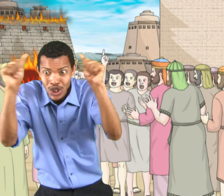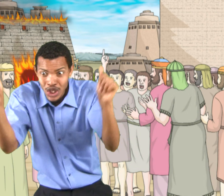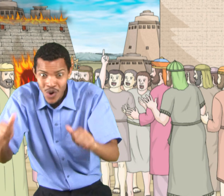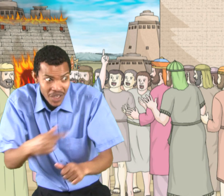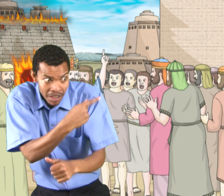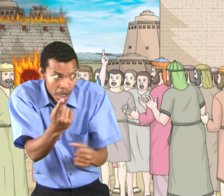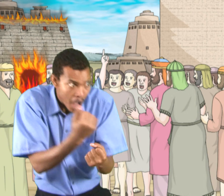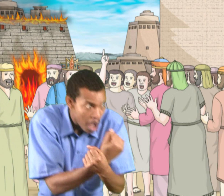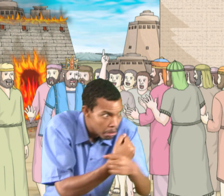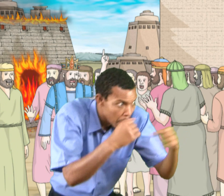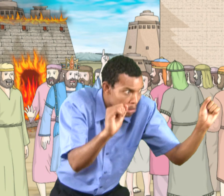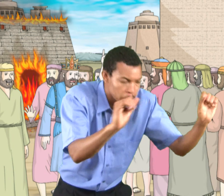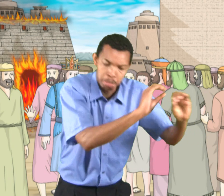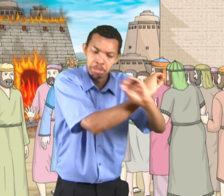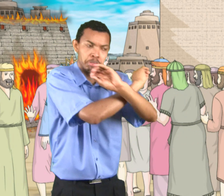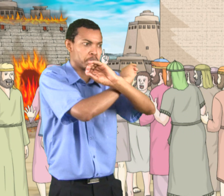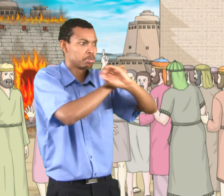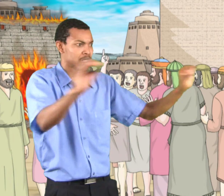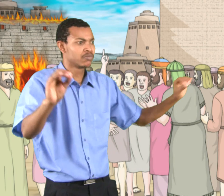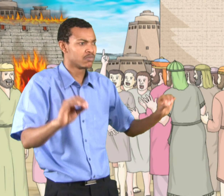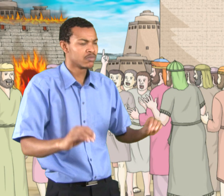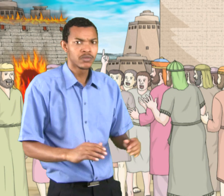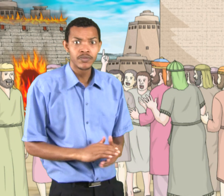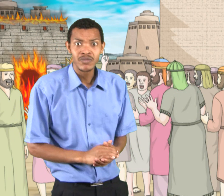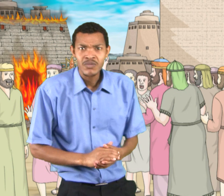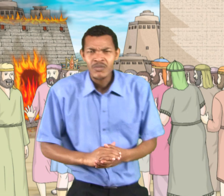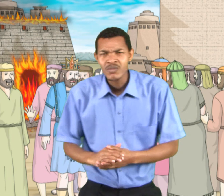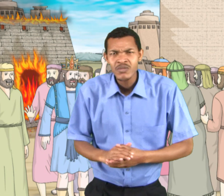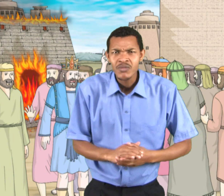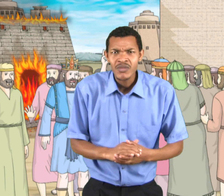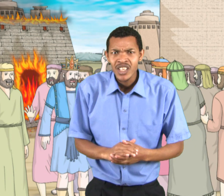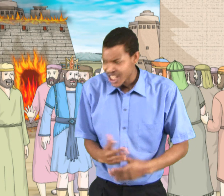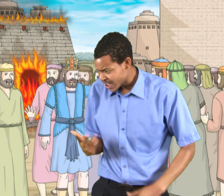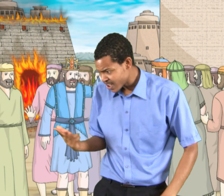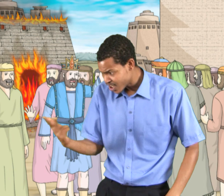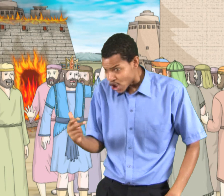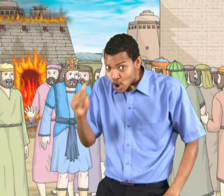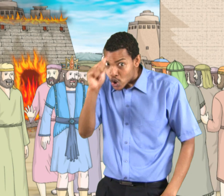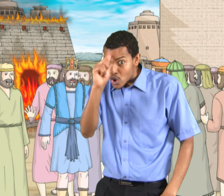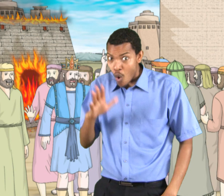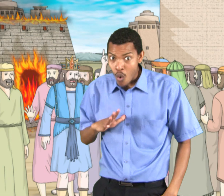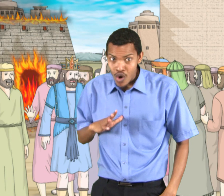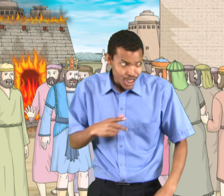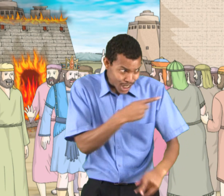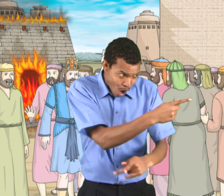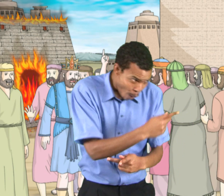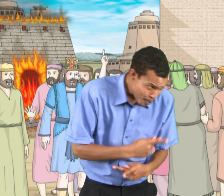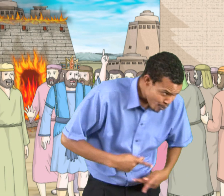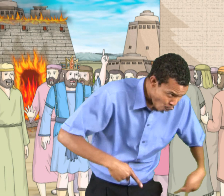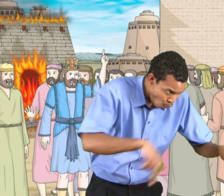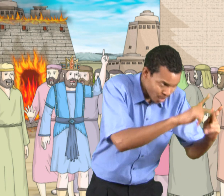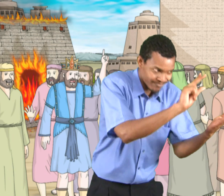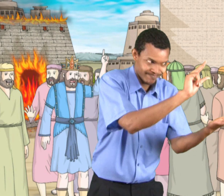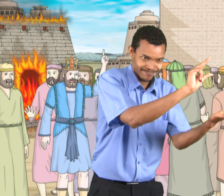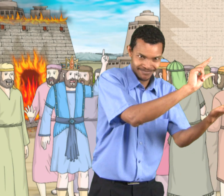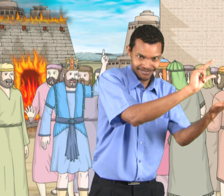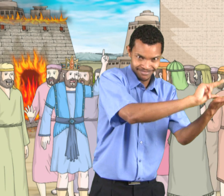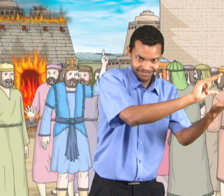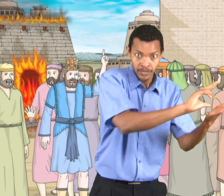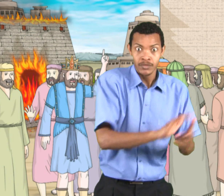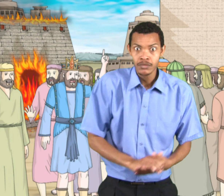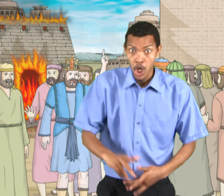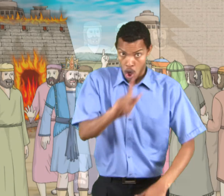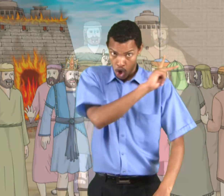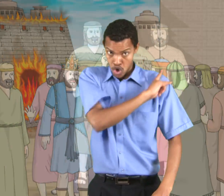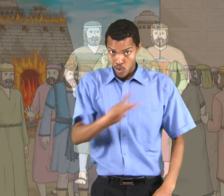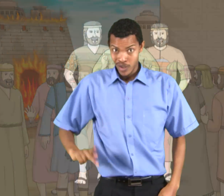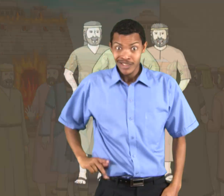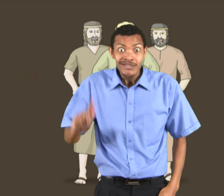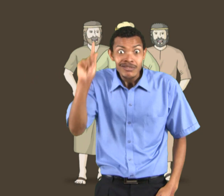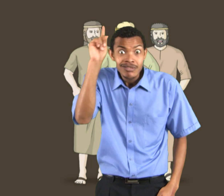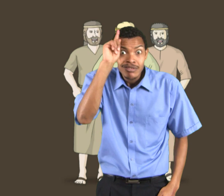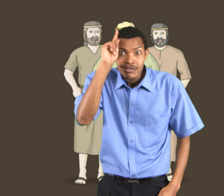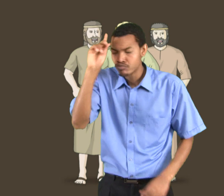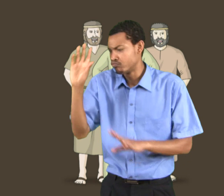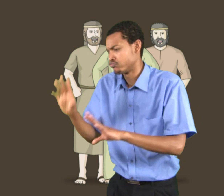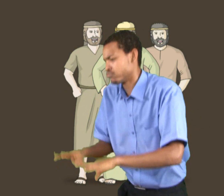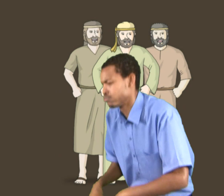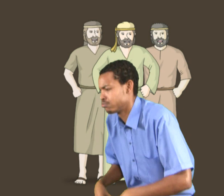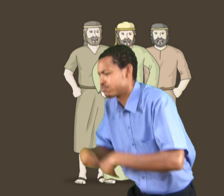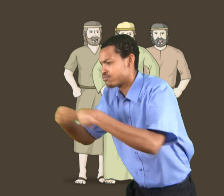For there is no other god who can deliver in this way.”